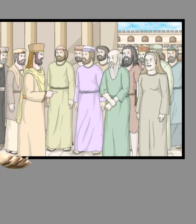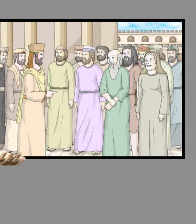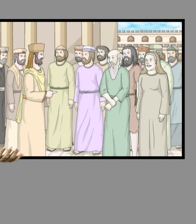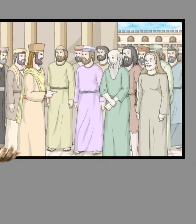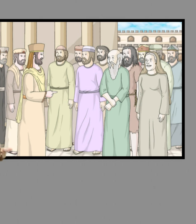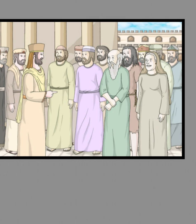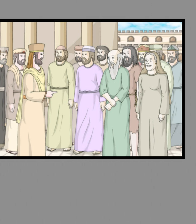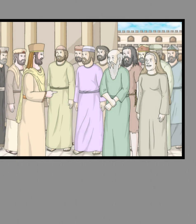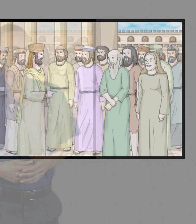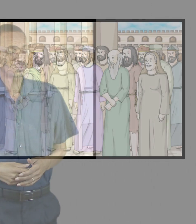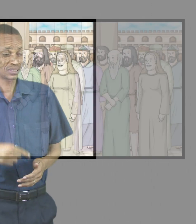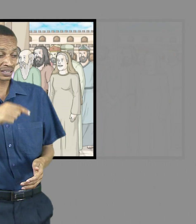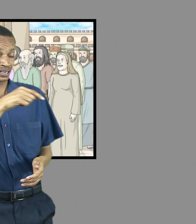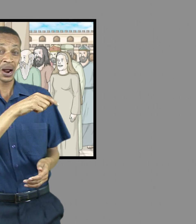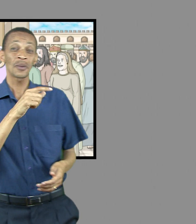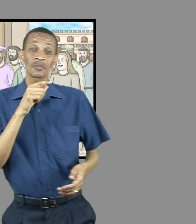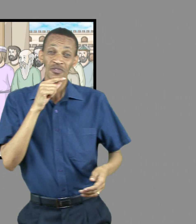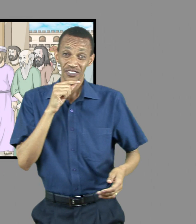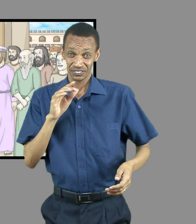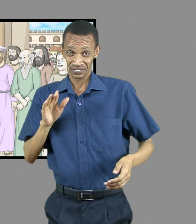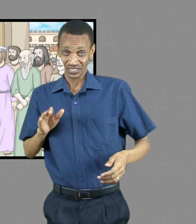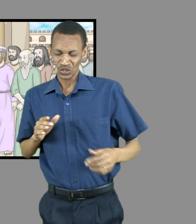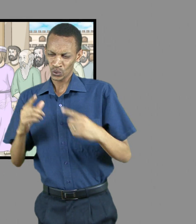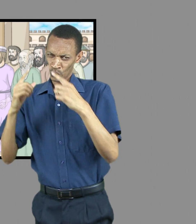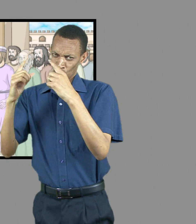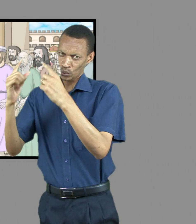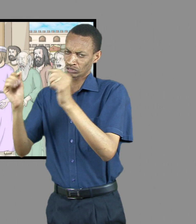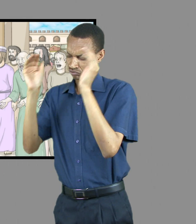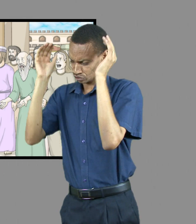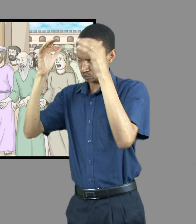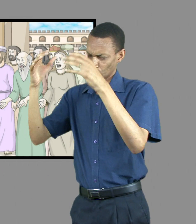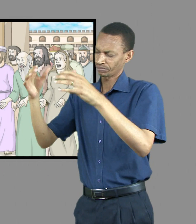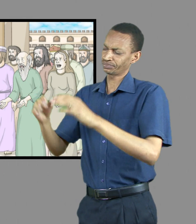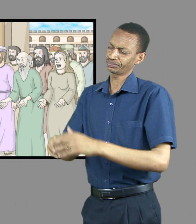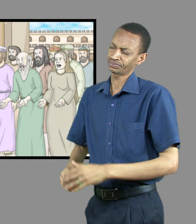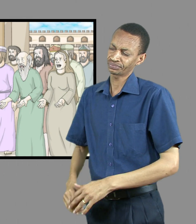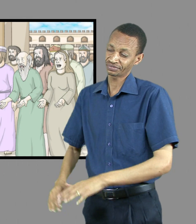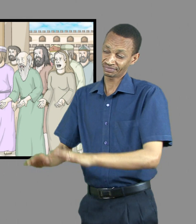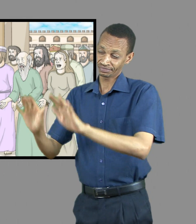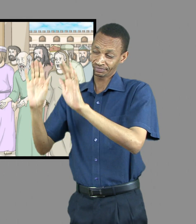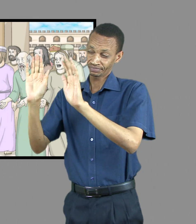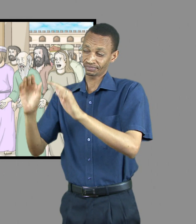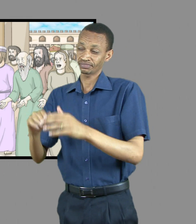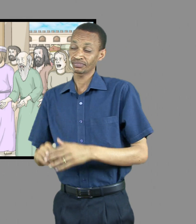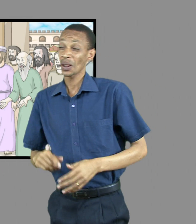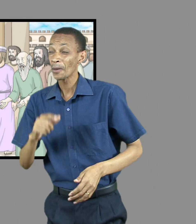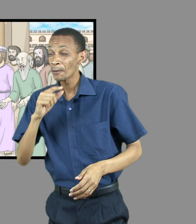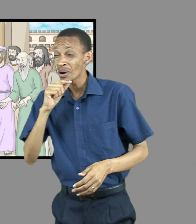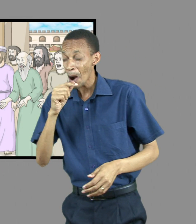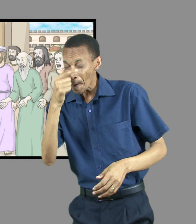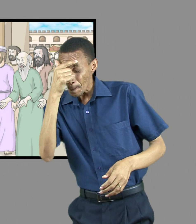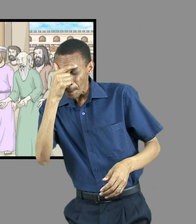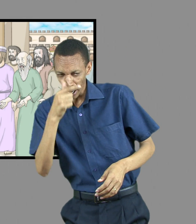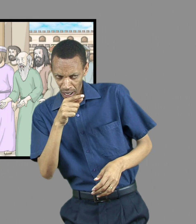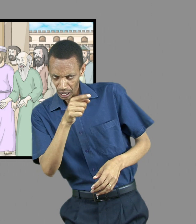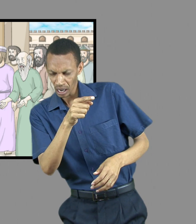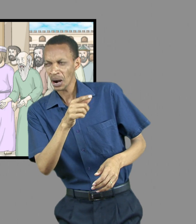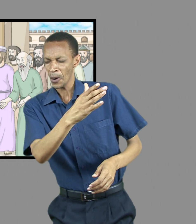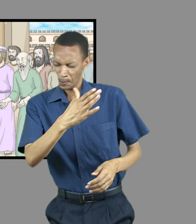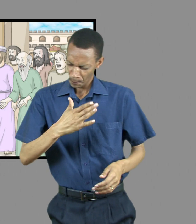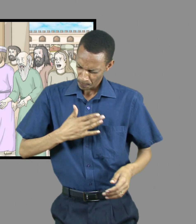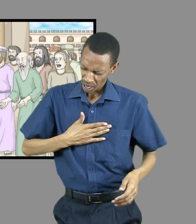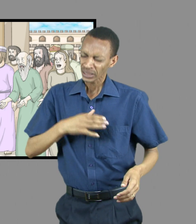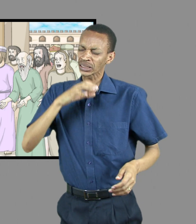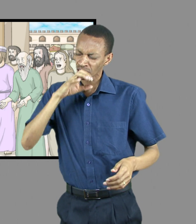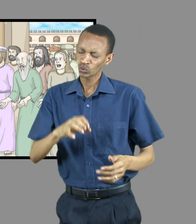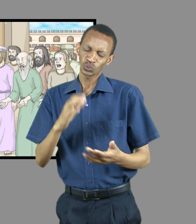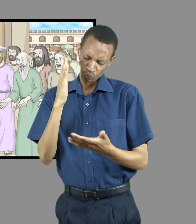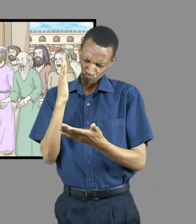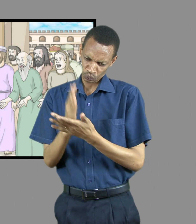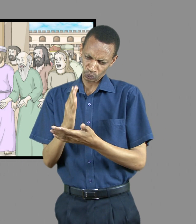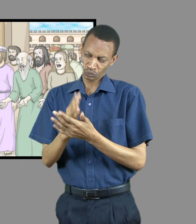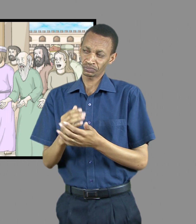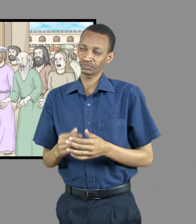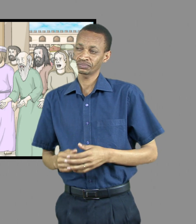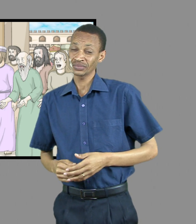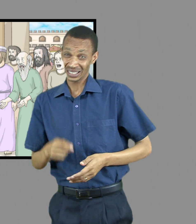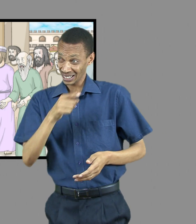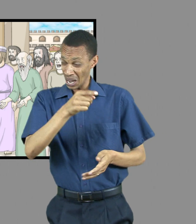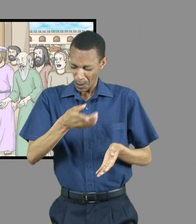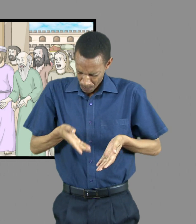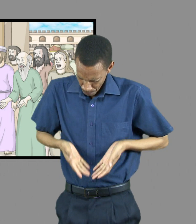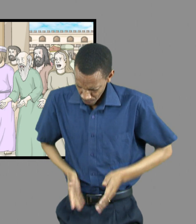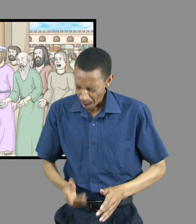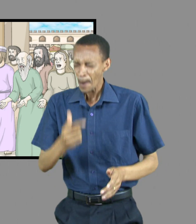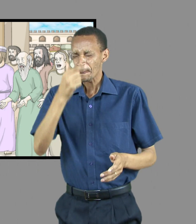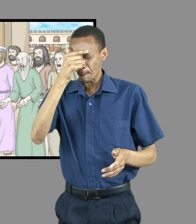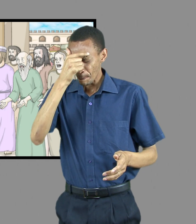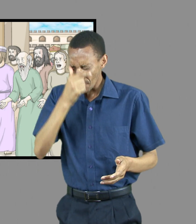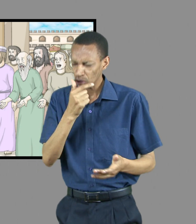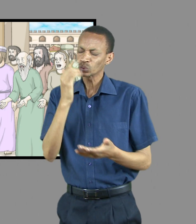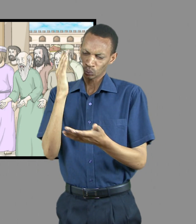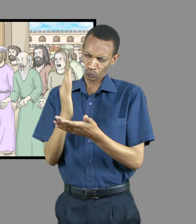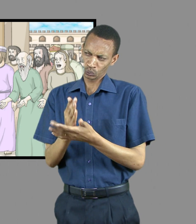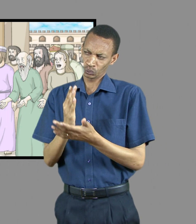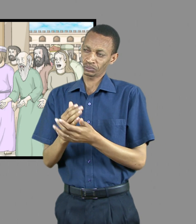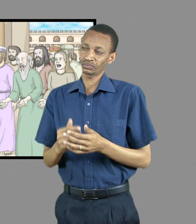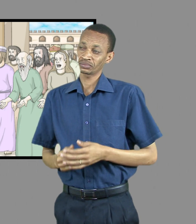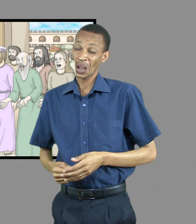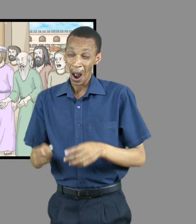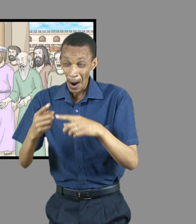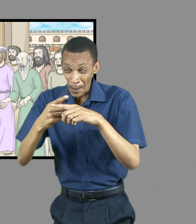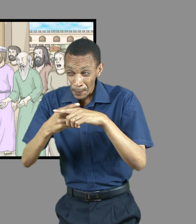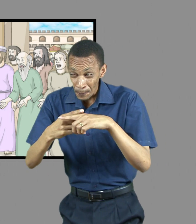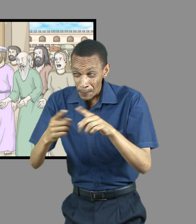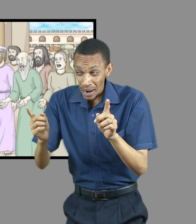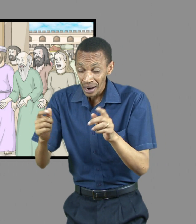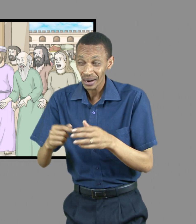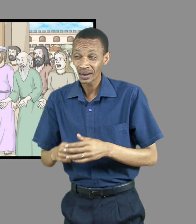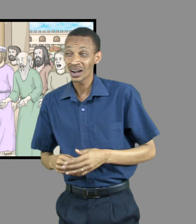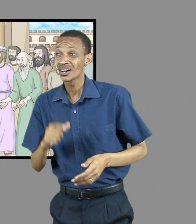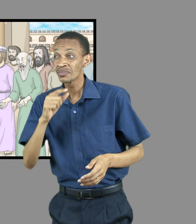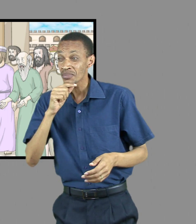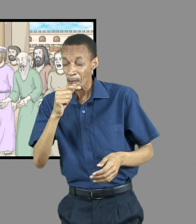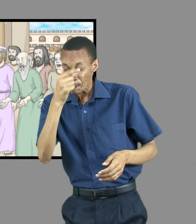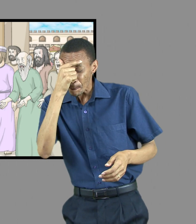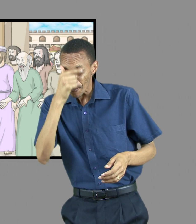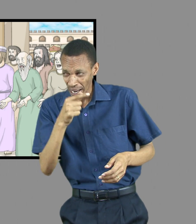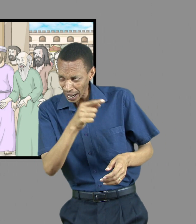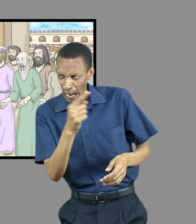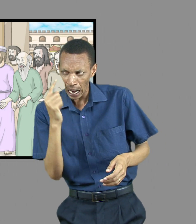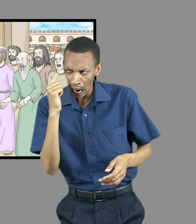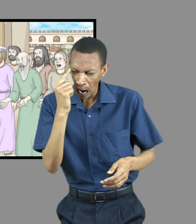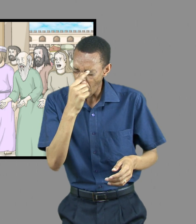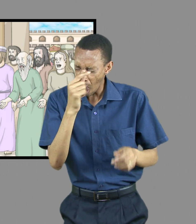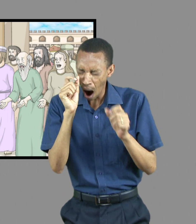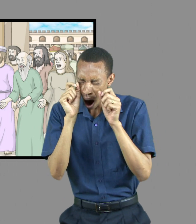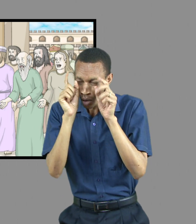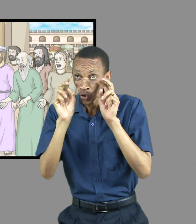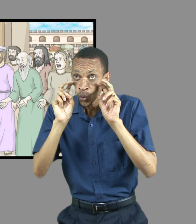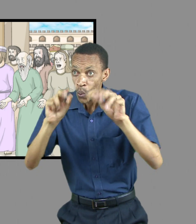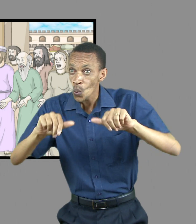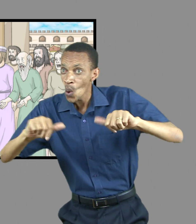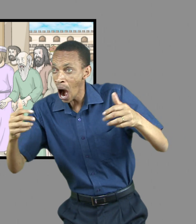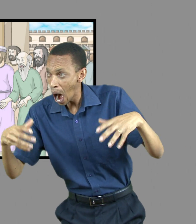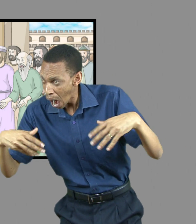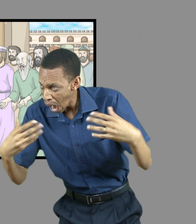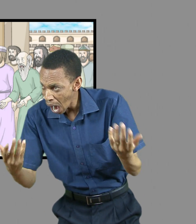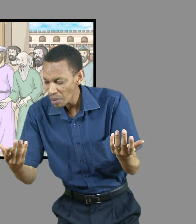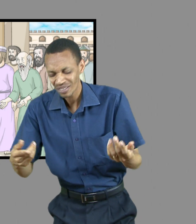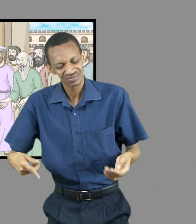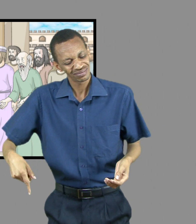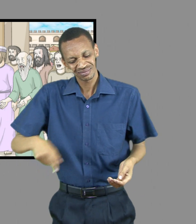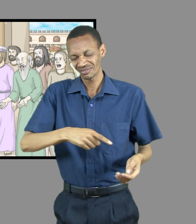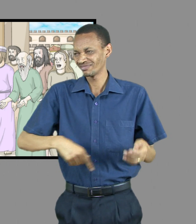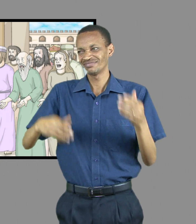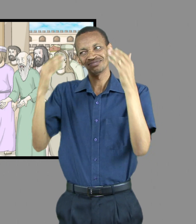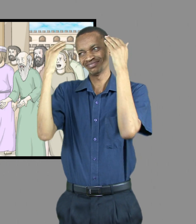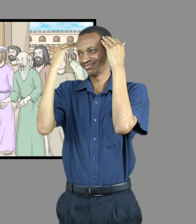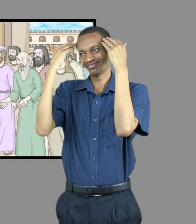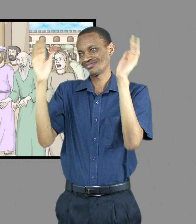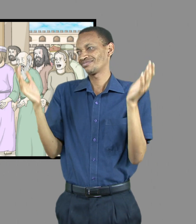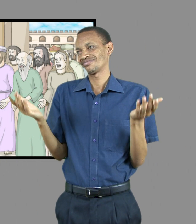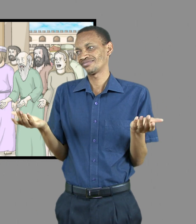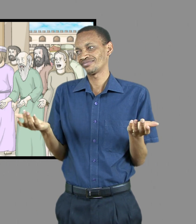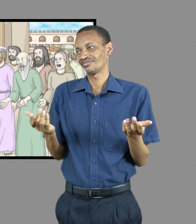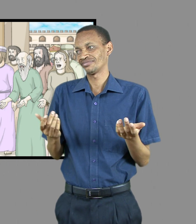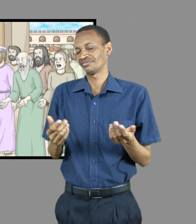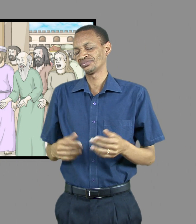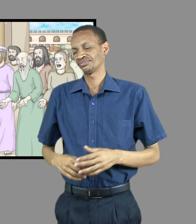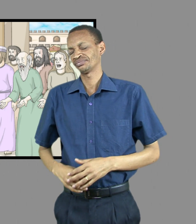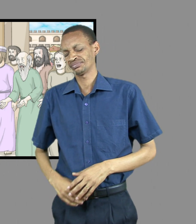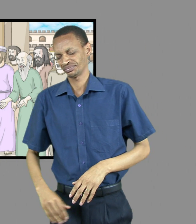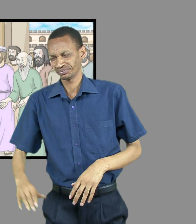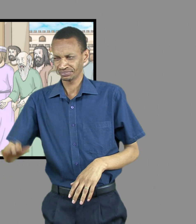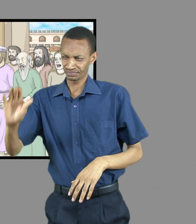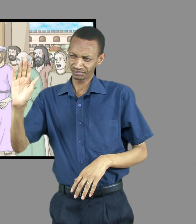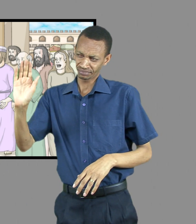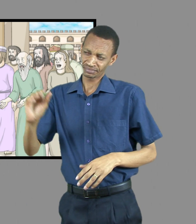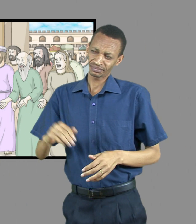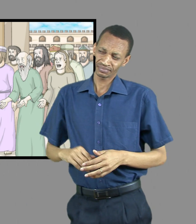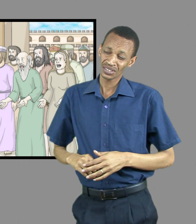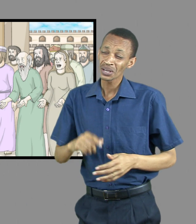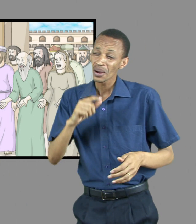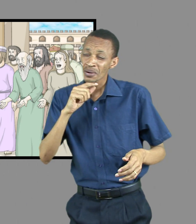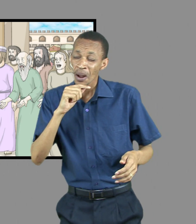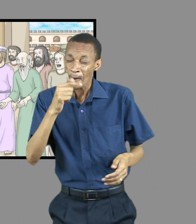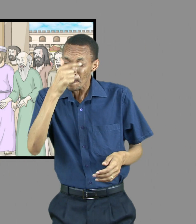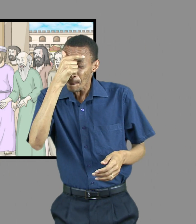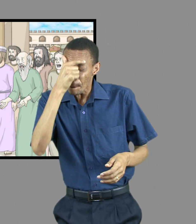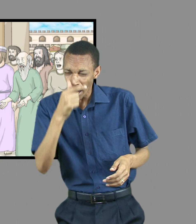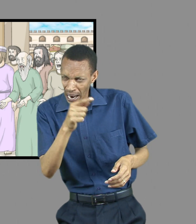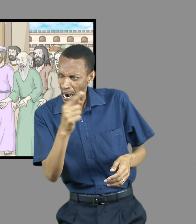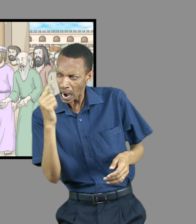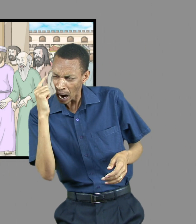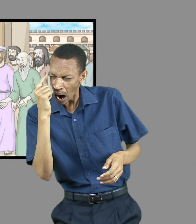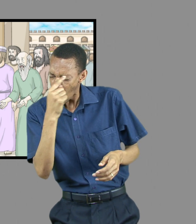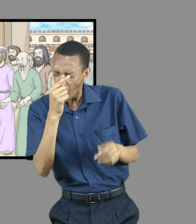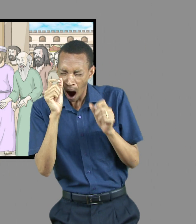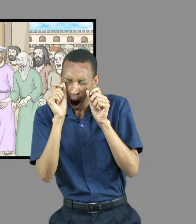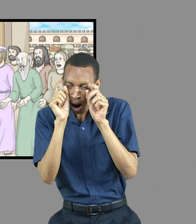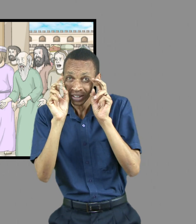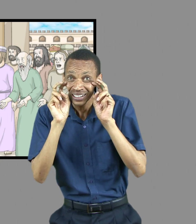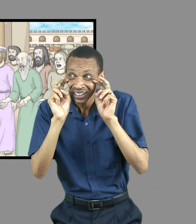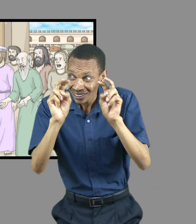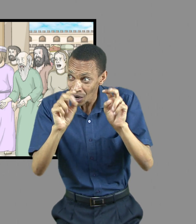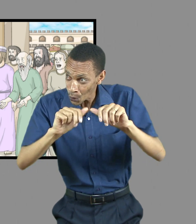So how is it that he can now see?” His parents answered, “We know he is our son, and we know he was born blind.